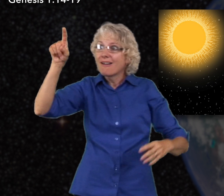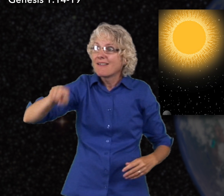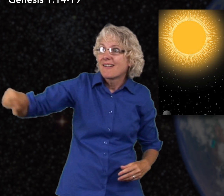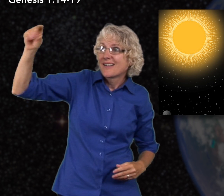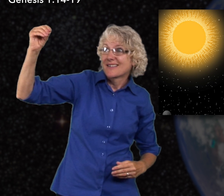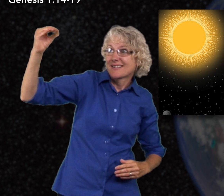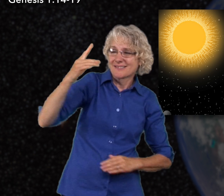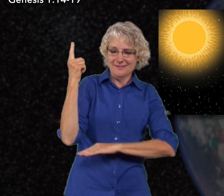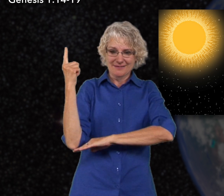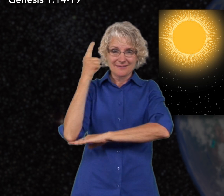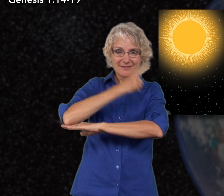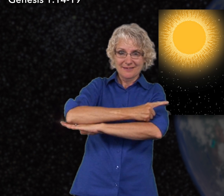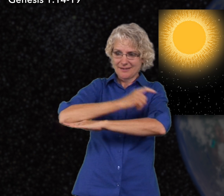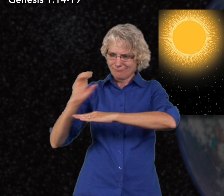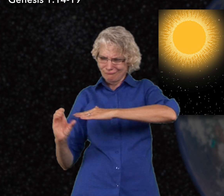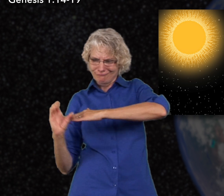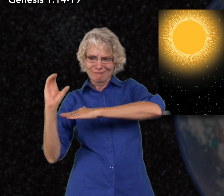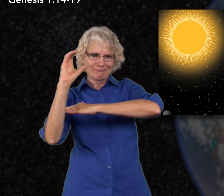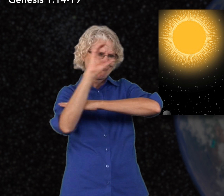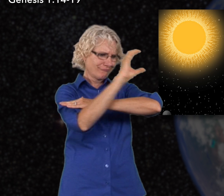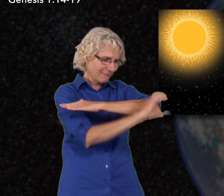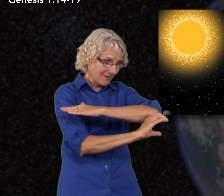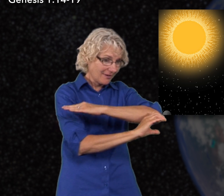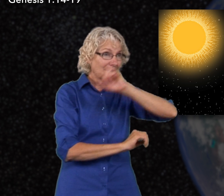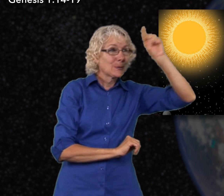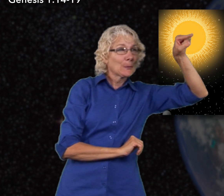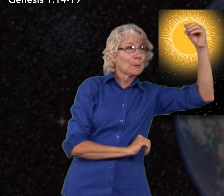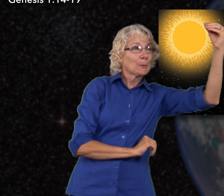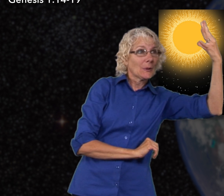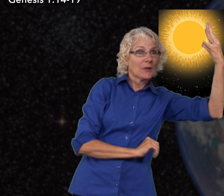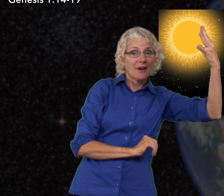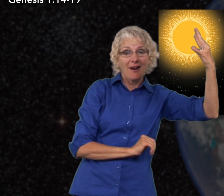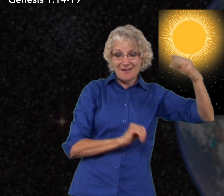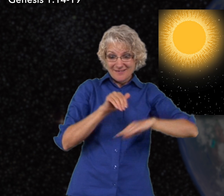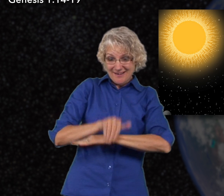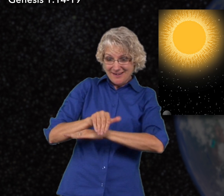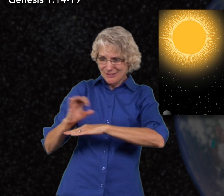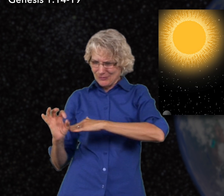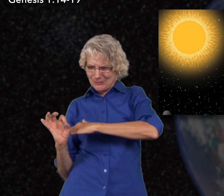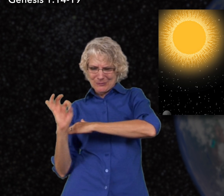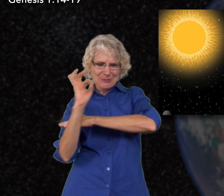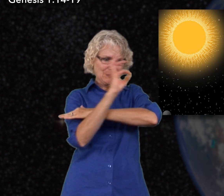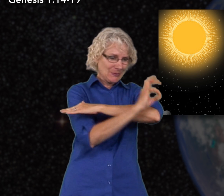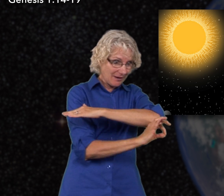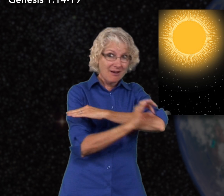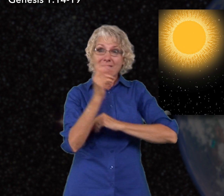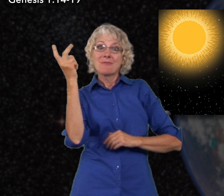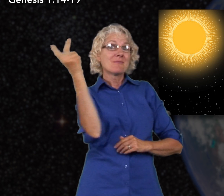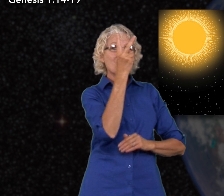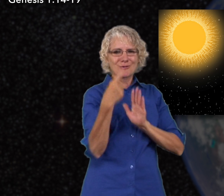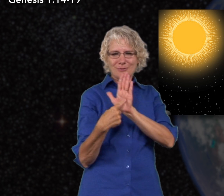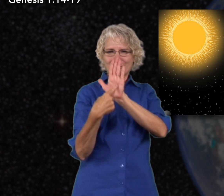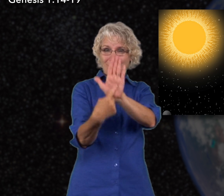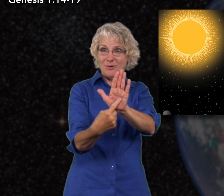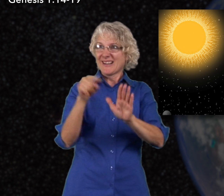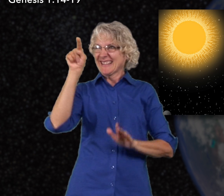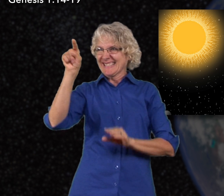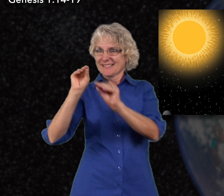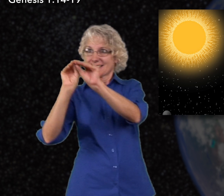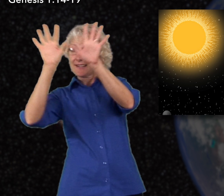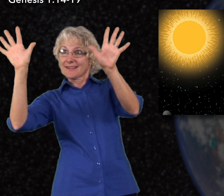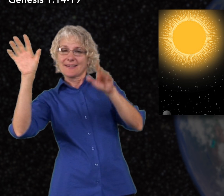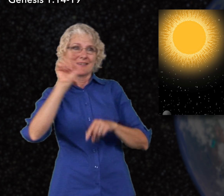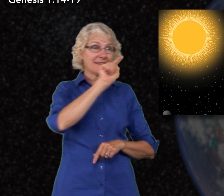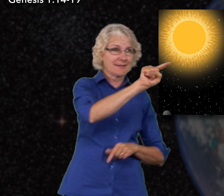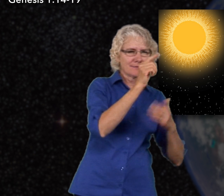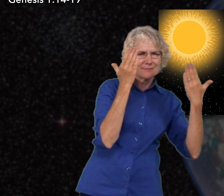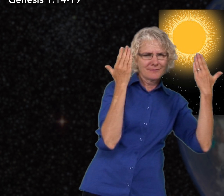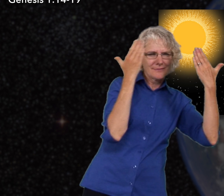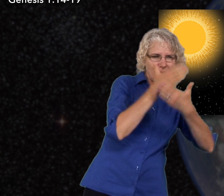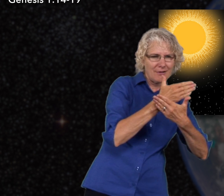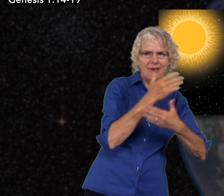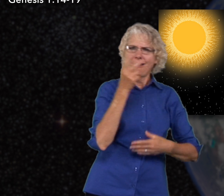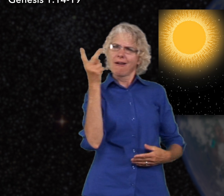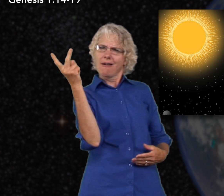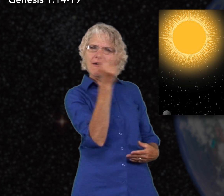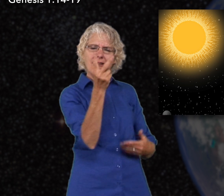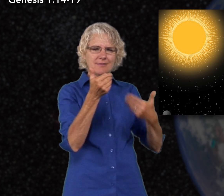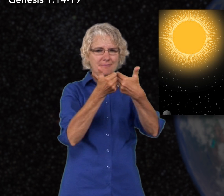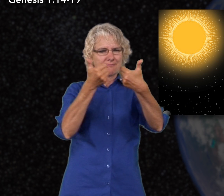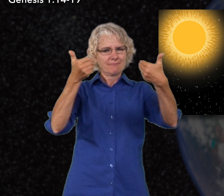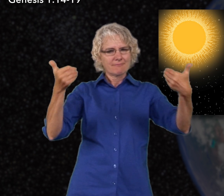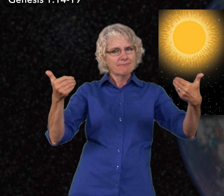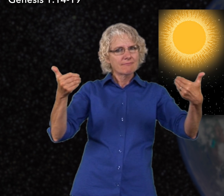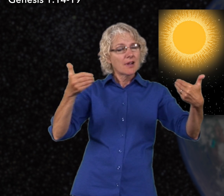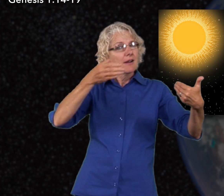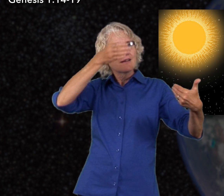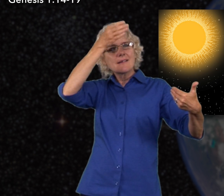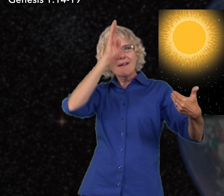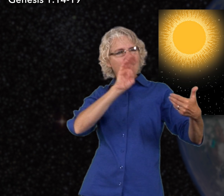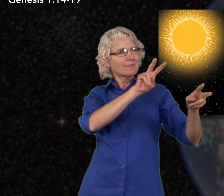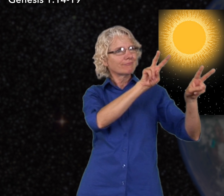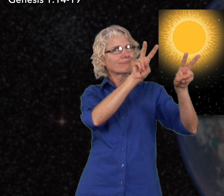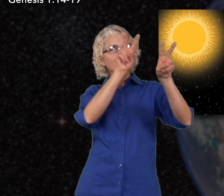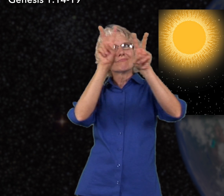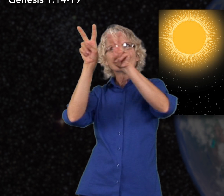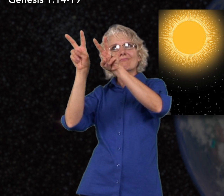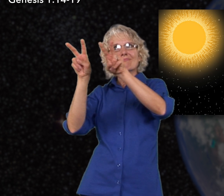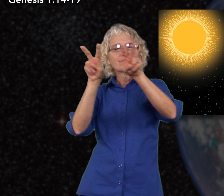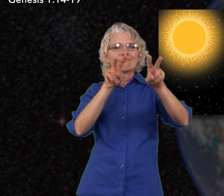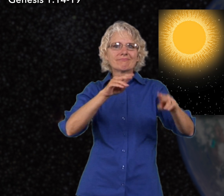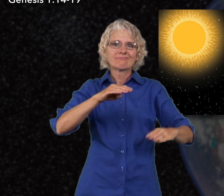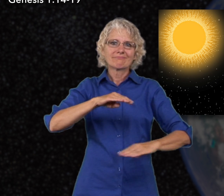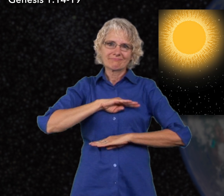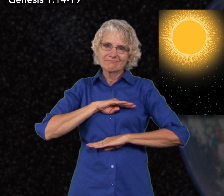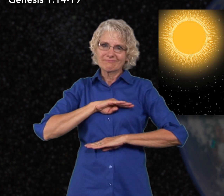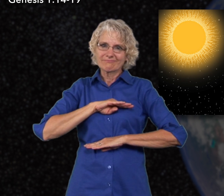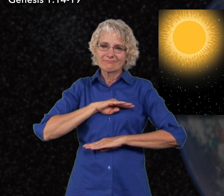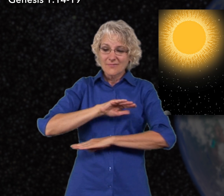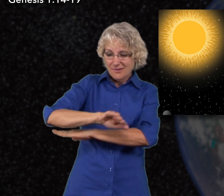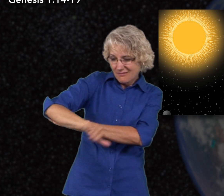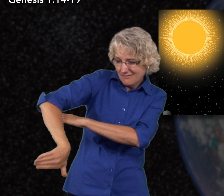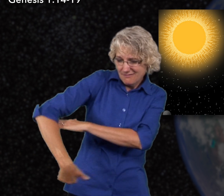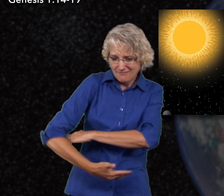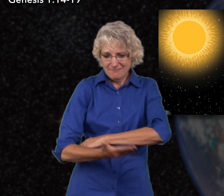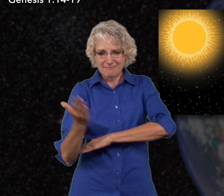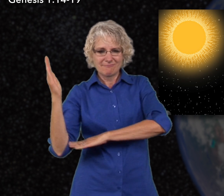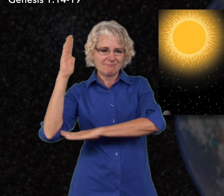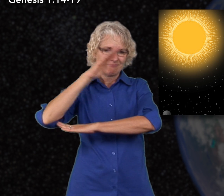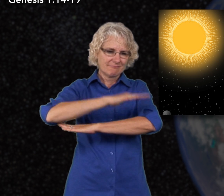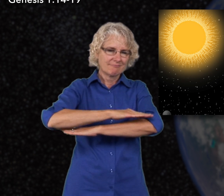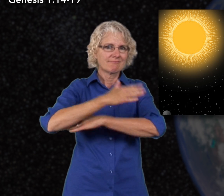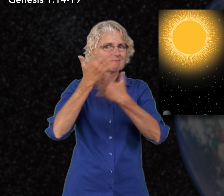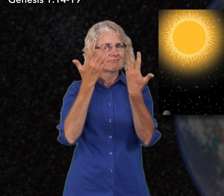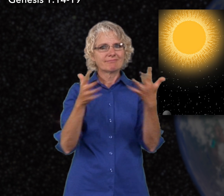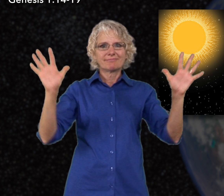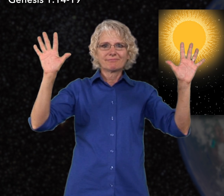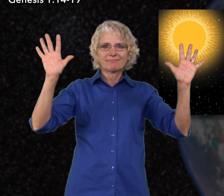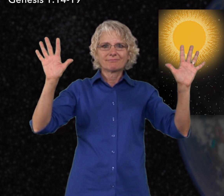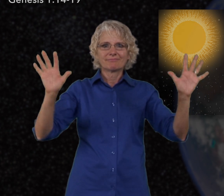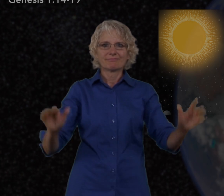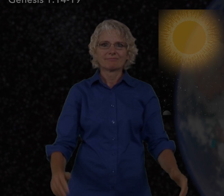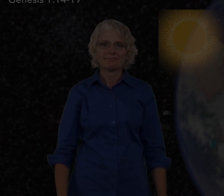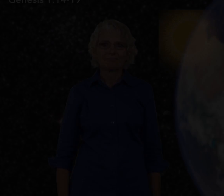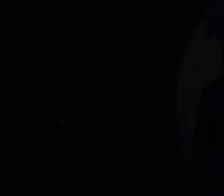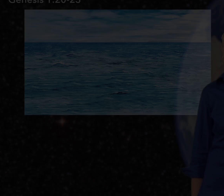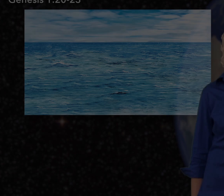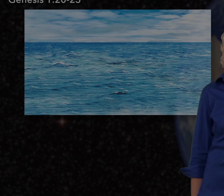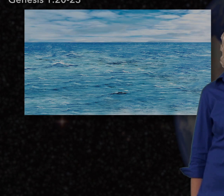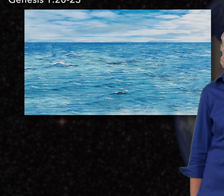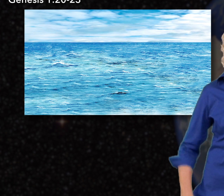God set these lights in the expanse of the sky to shine upon the earth, to preside over the day and the night, and to separate the light from the darkness. And God saw that it was good.